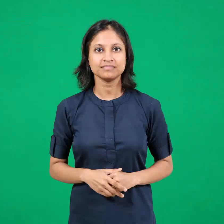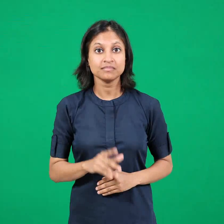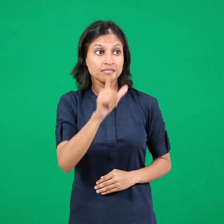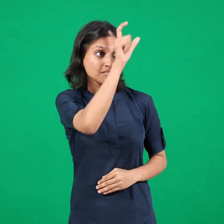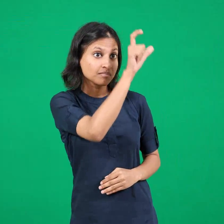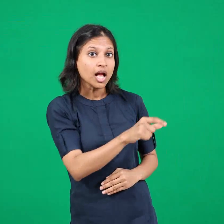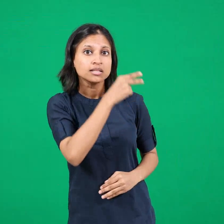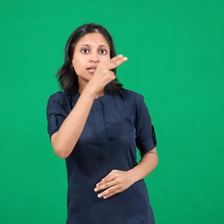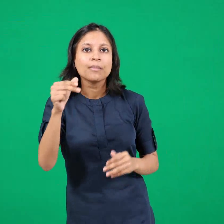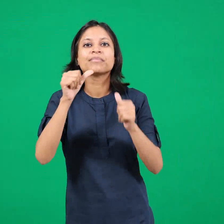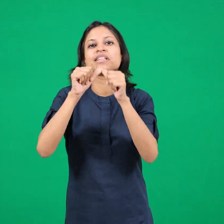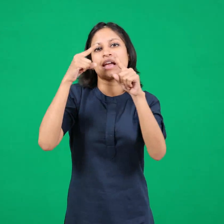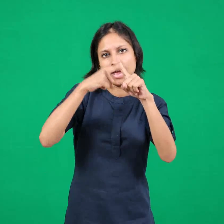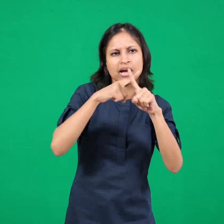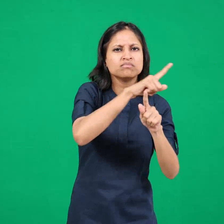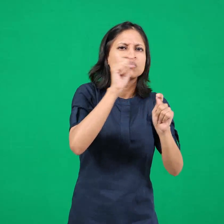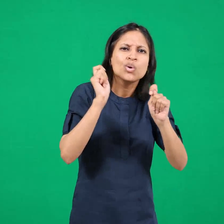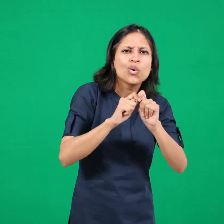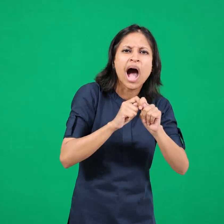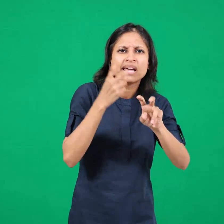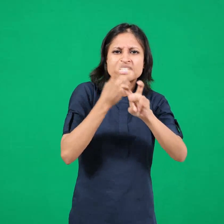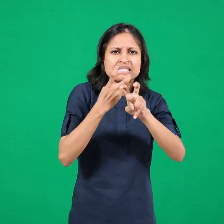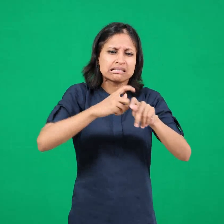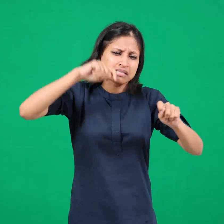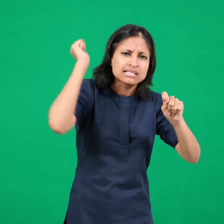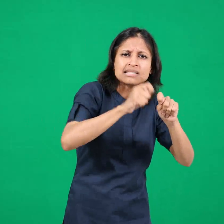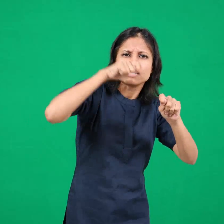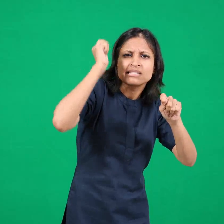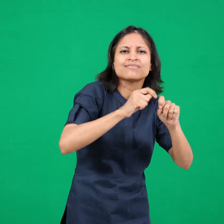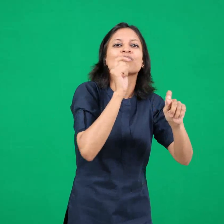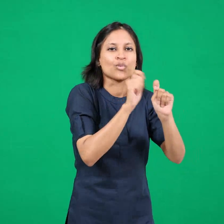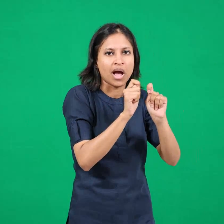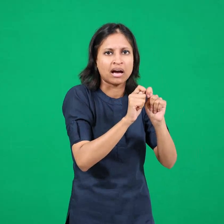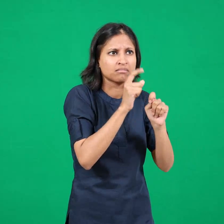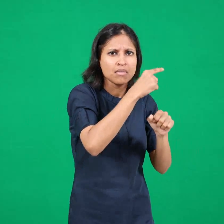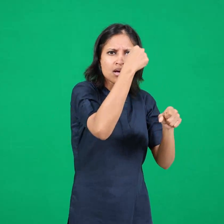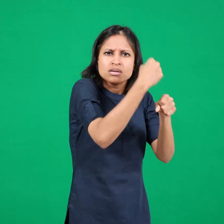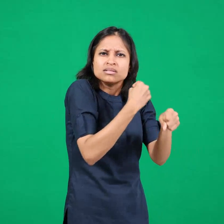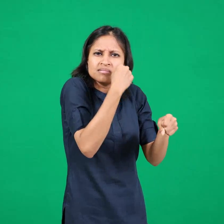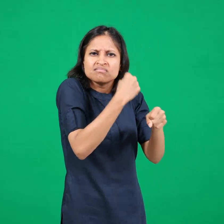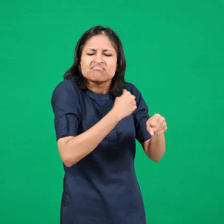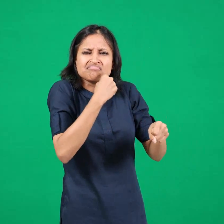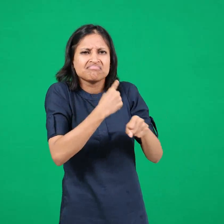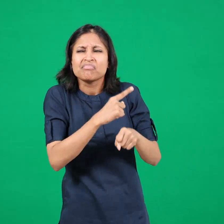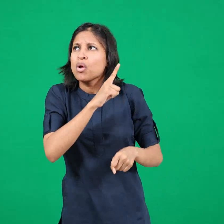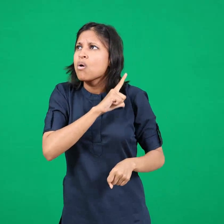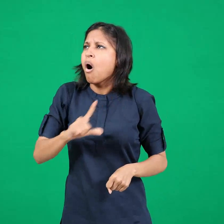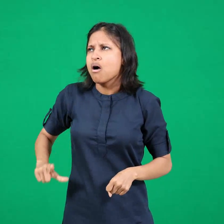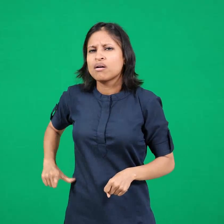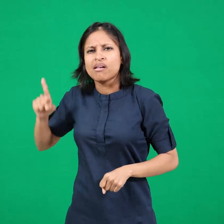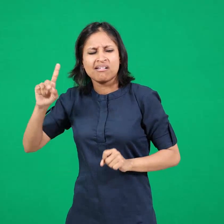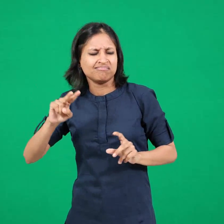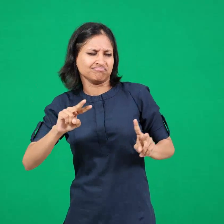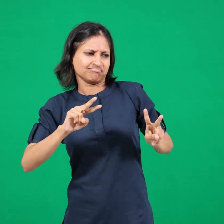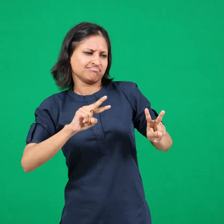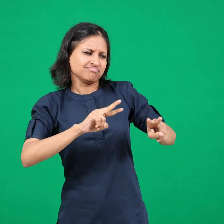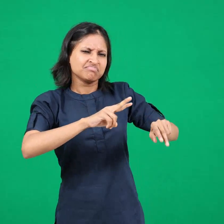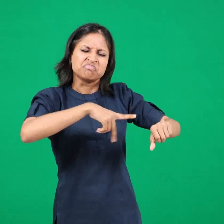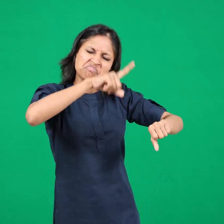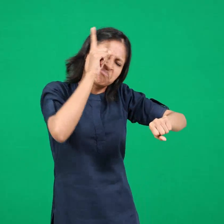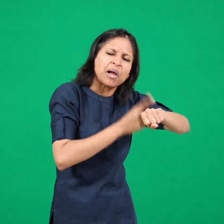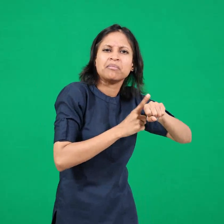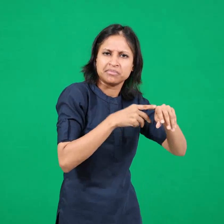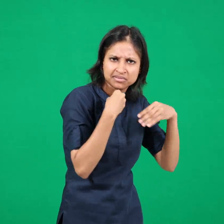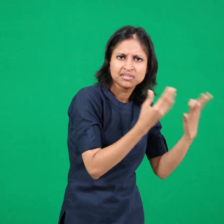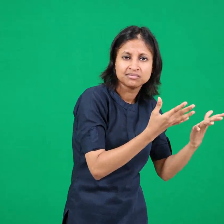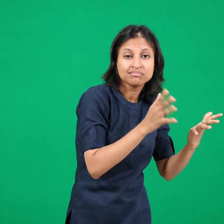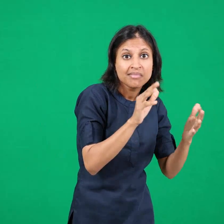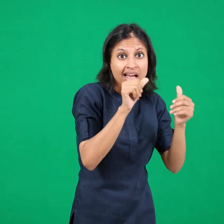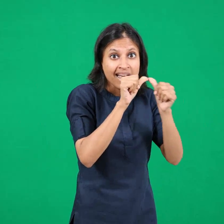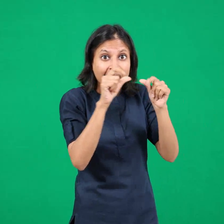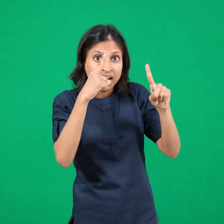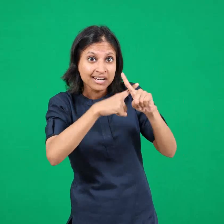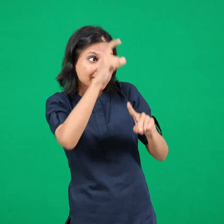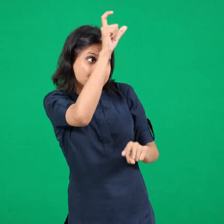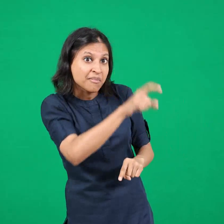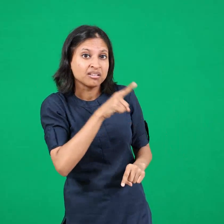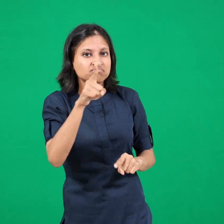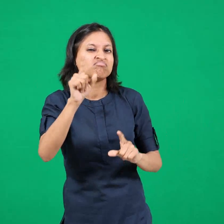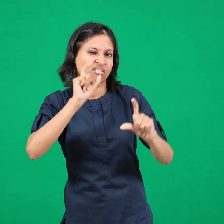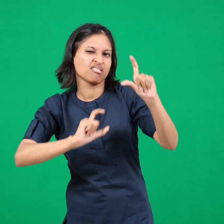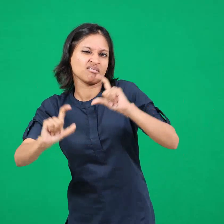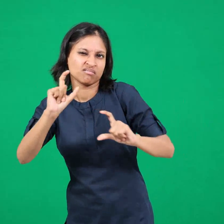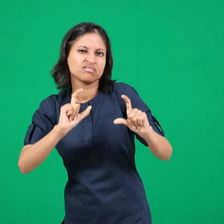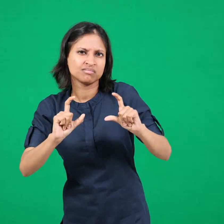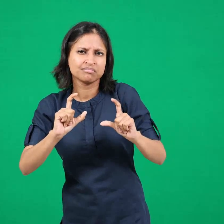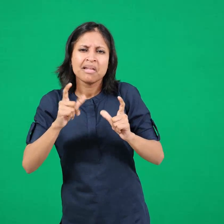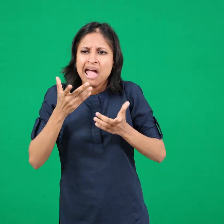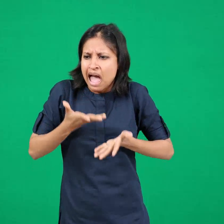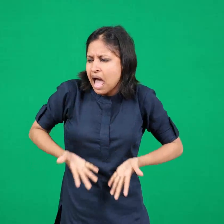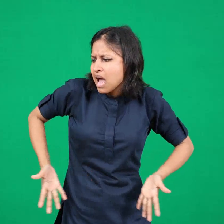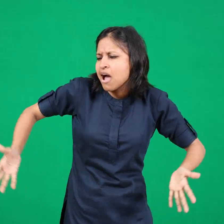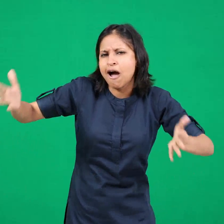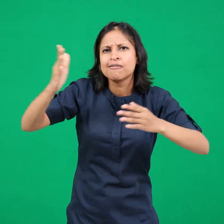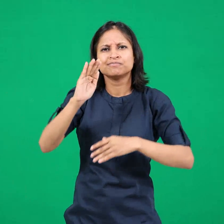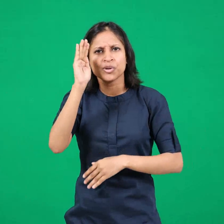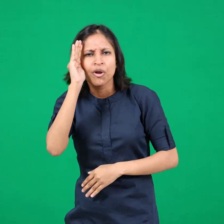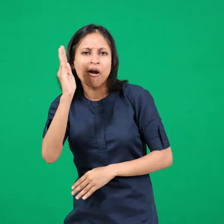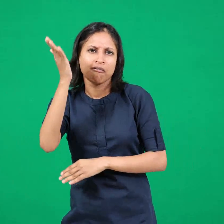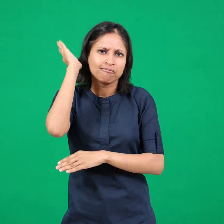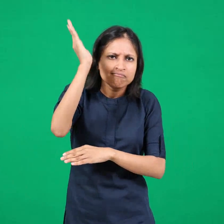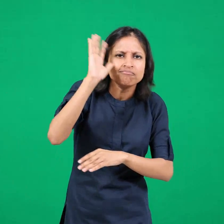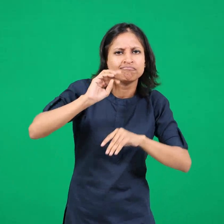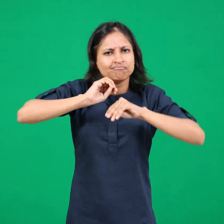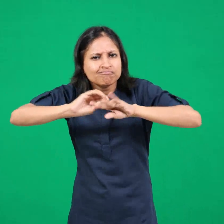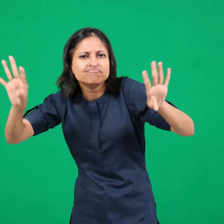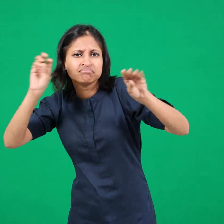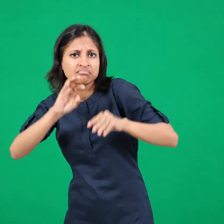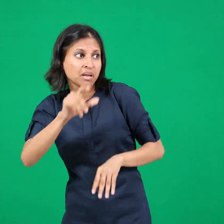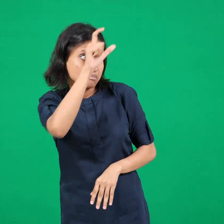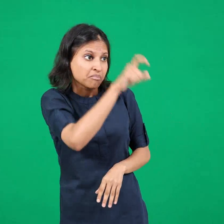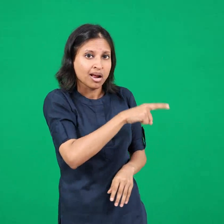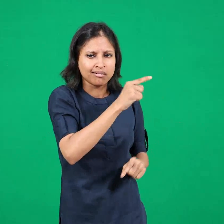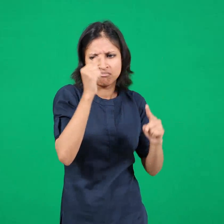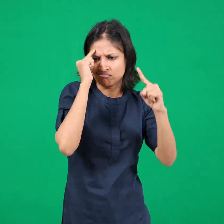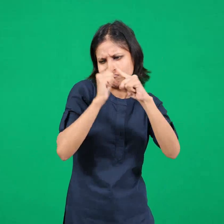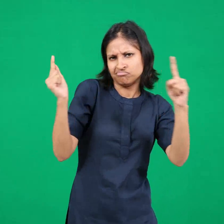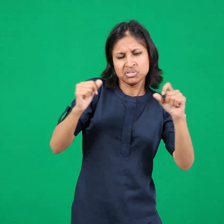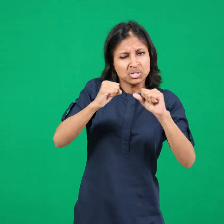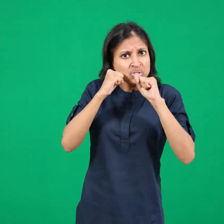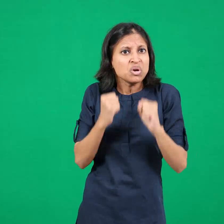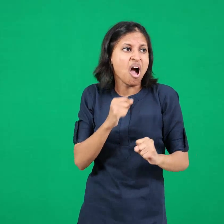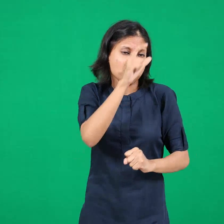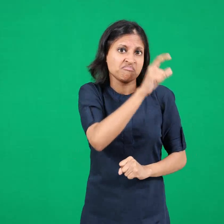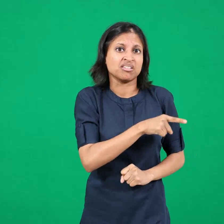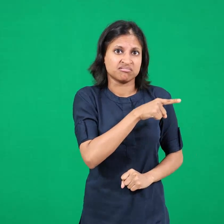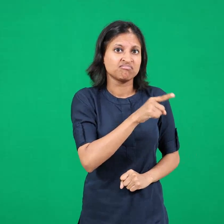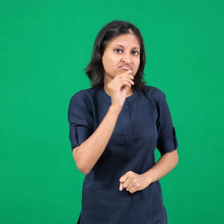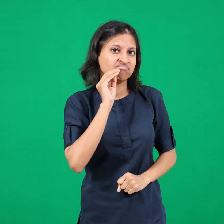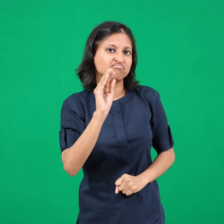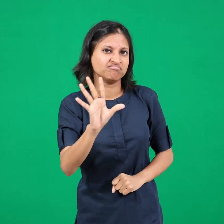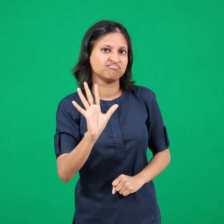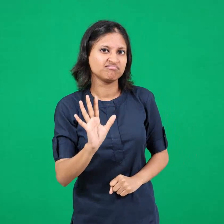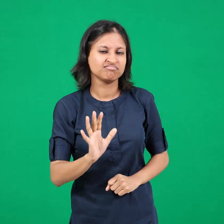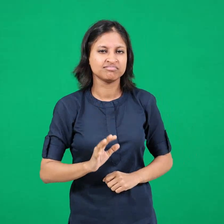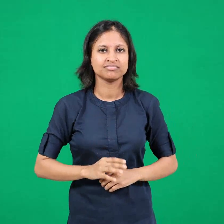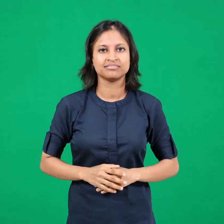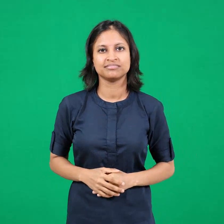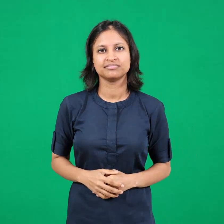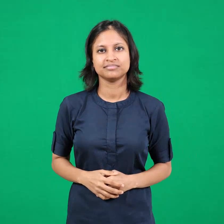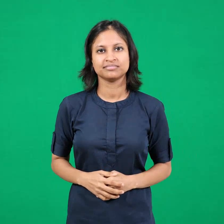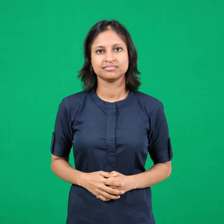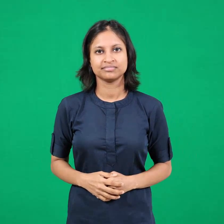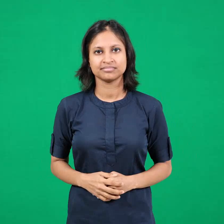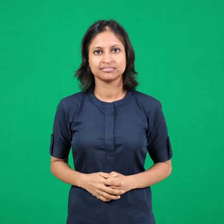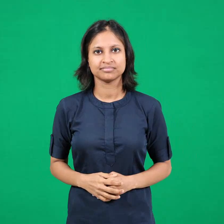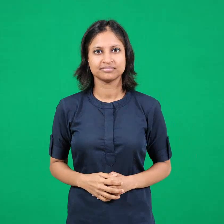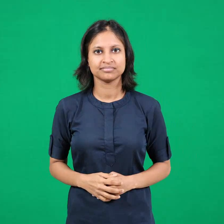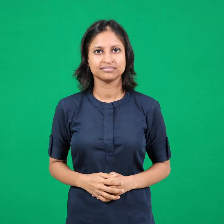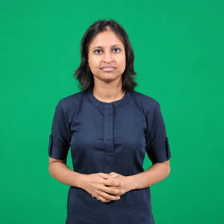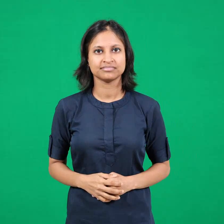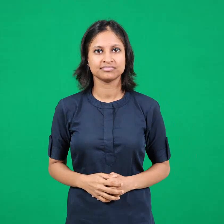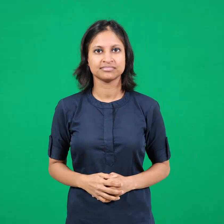Alexander the coppersmith did great harm to me. The Lord will repay him according to his deeds. You too should beware of him, for he has vigorously opposed our message.